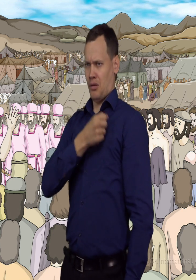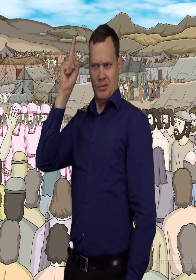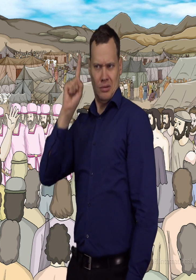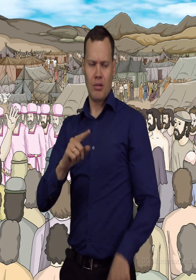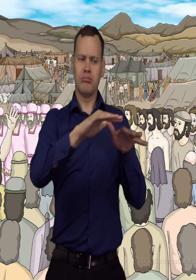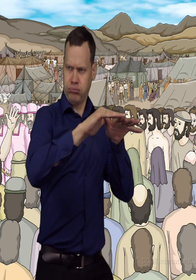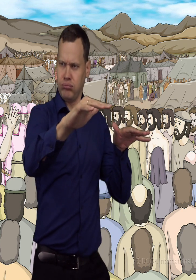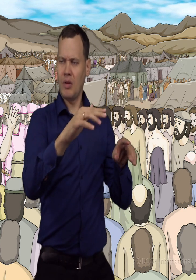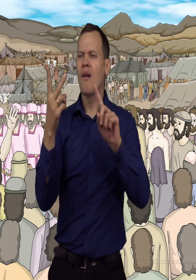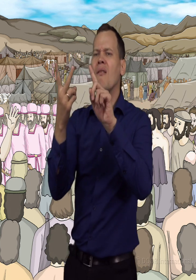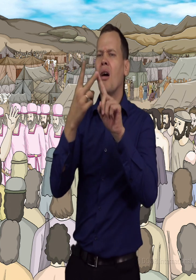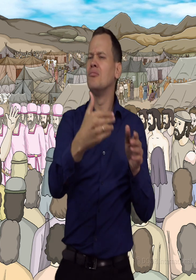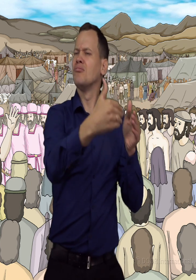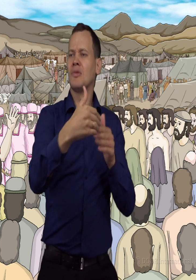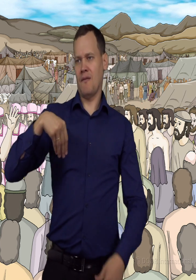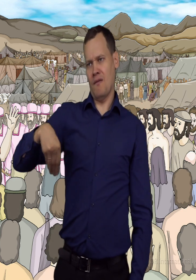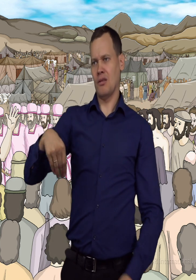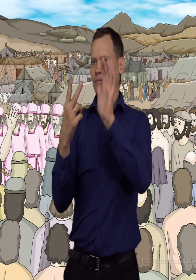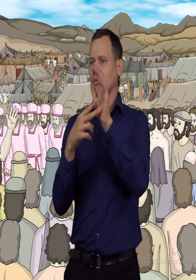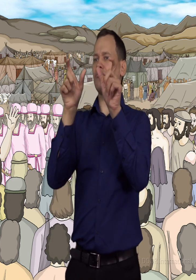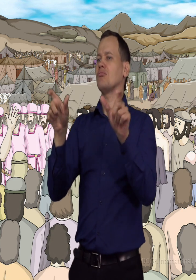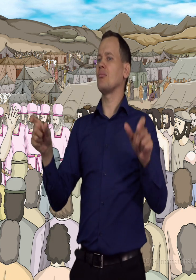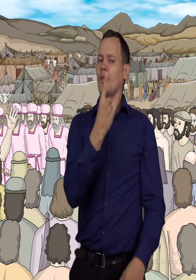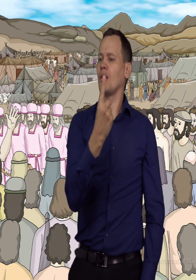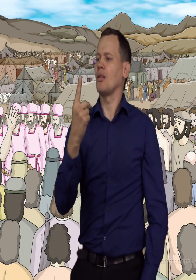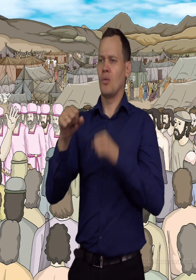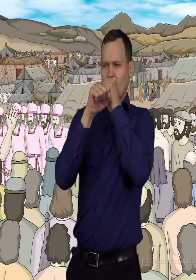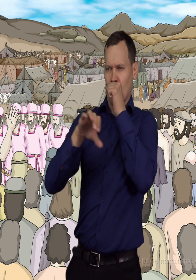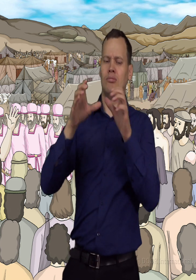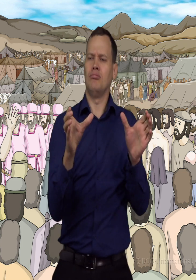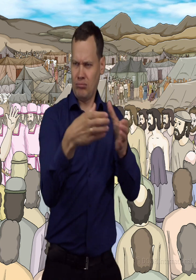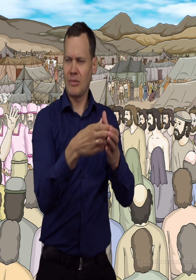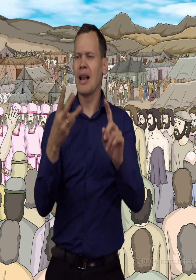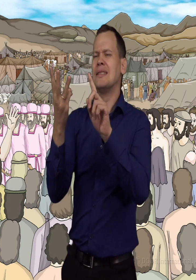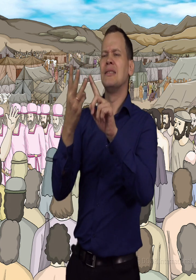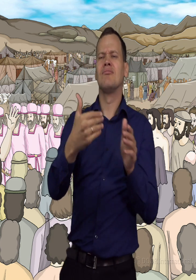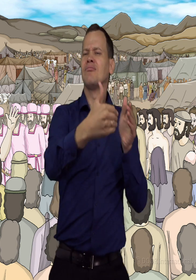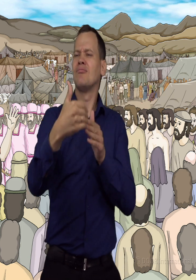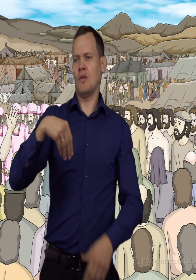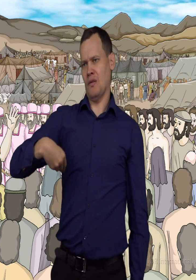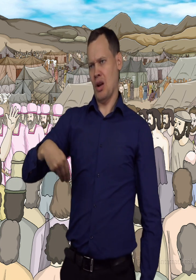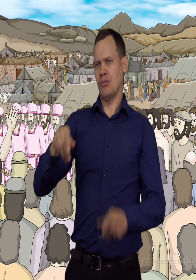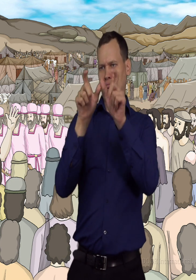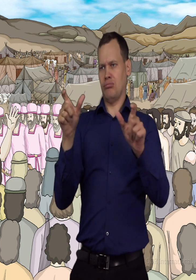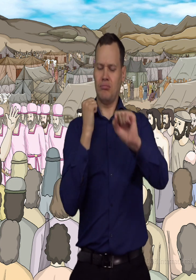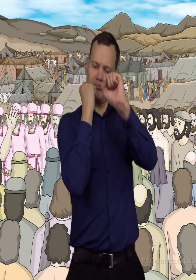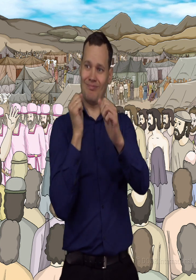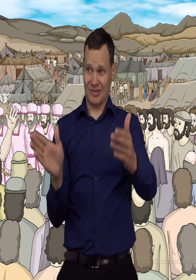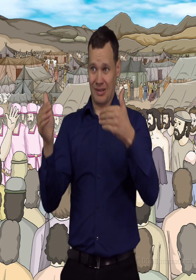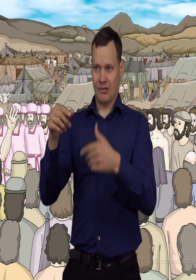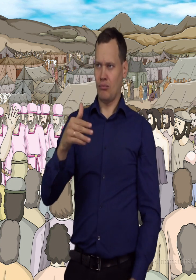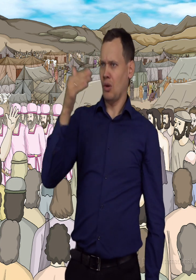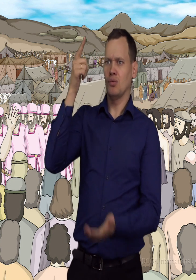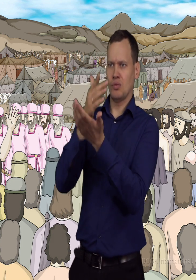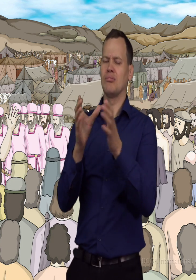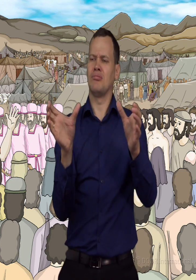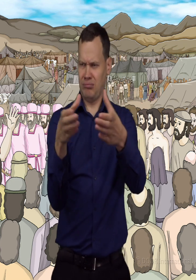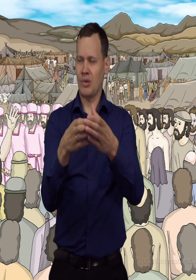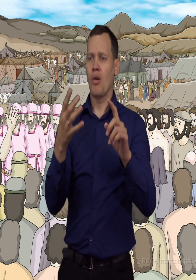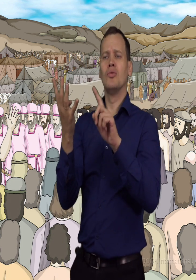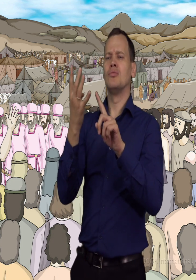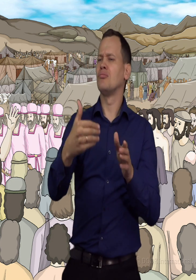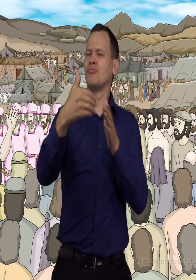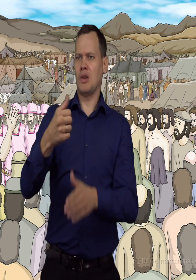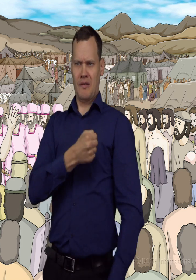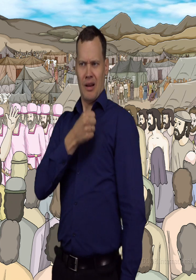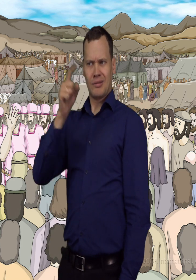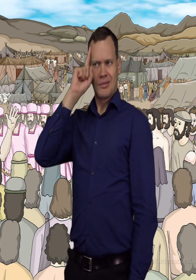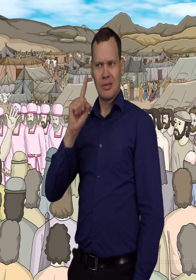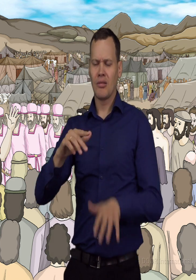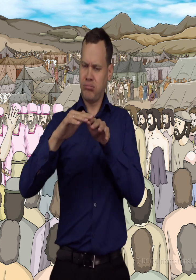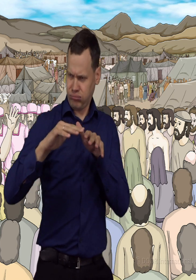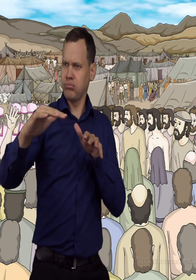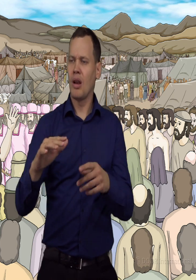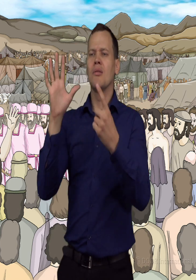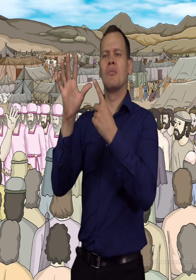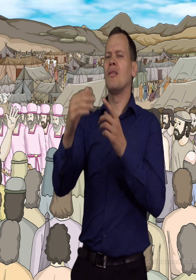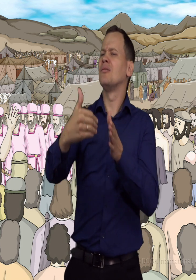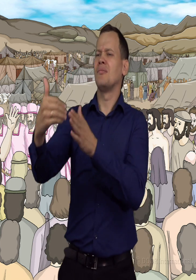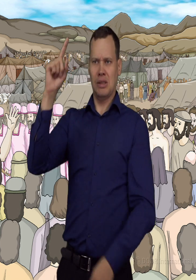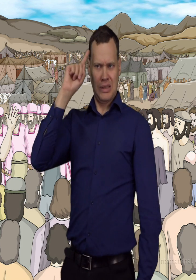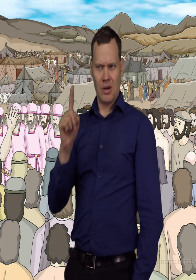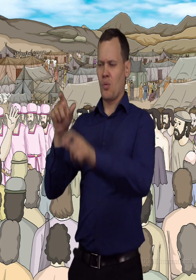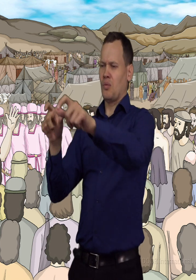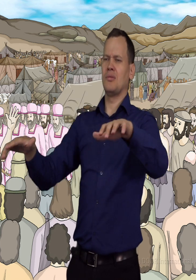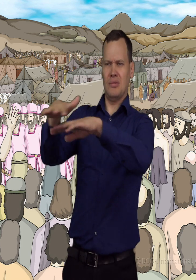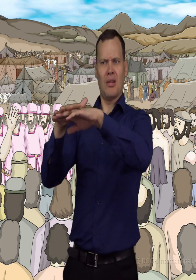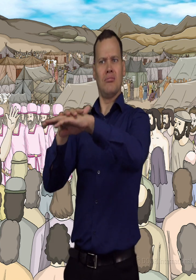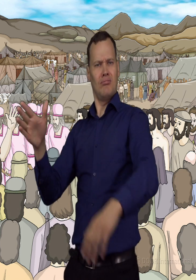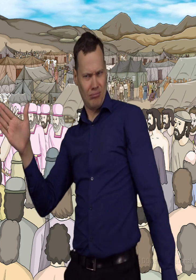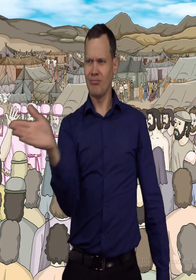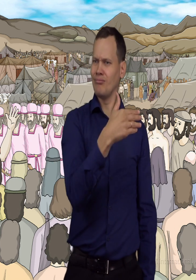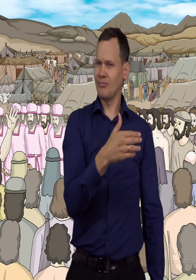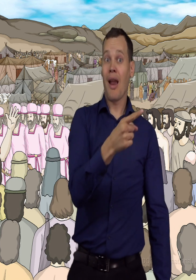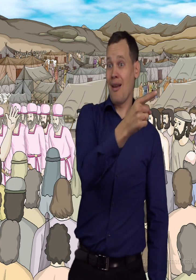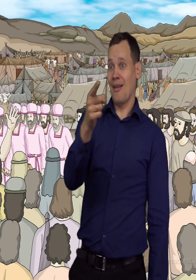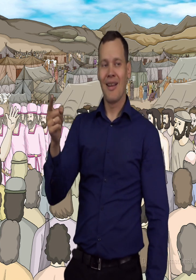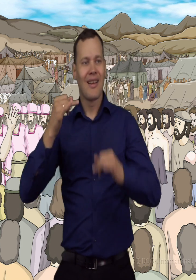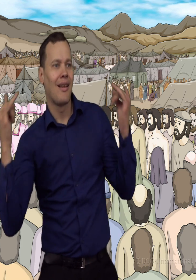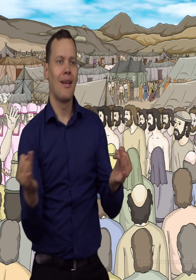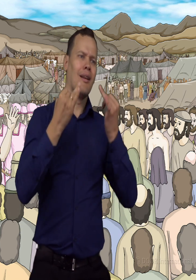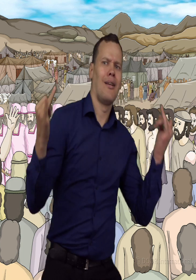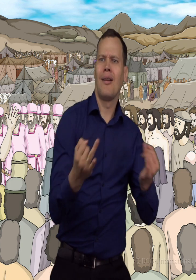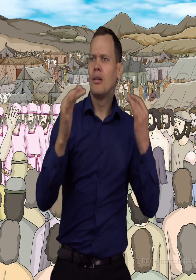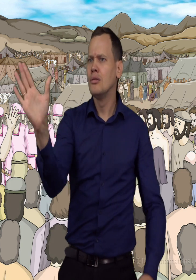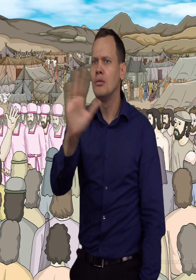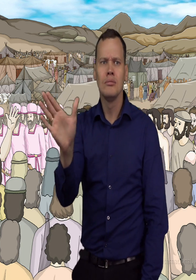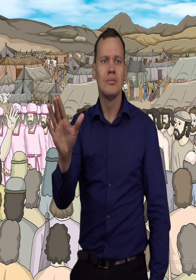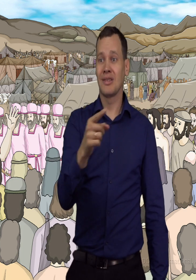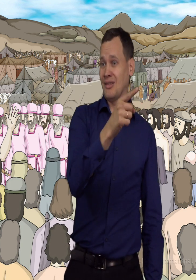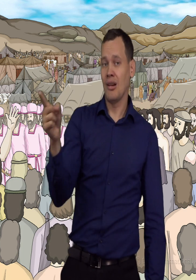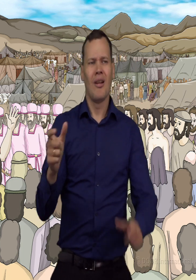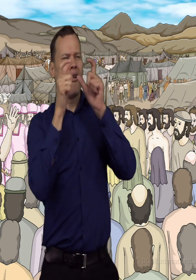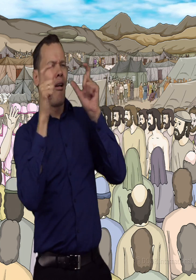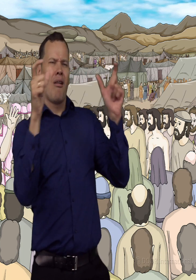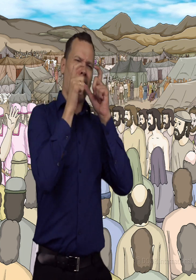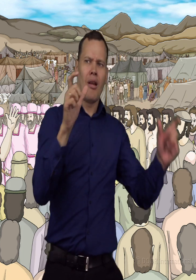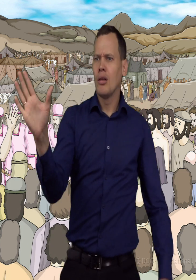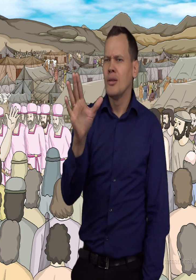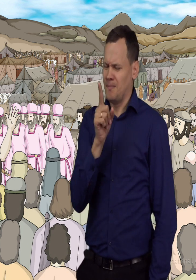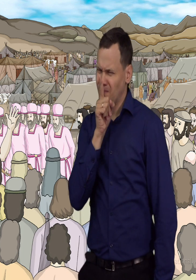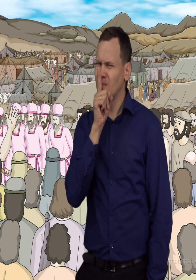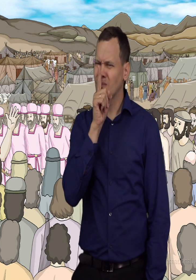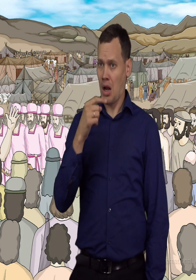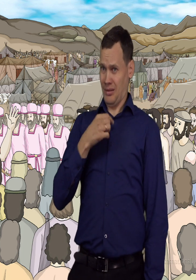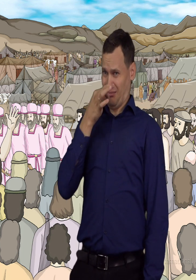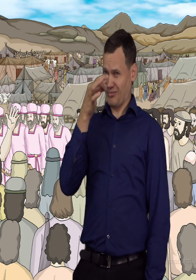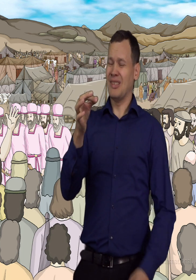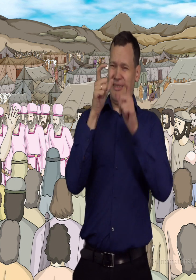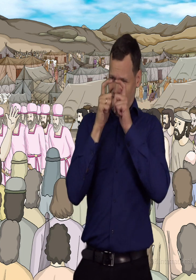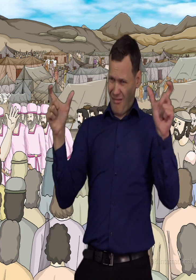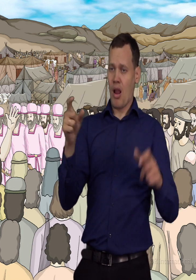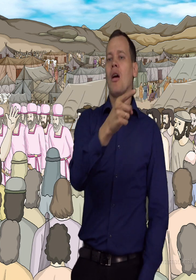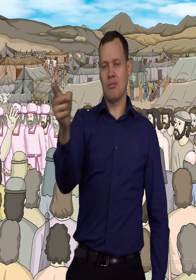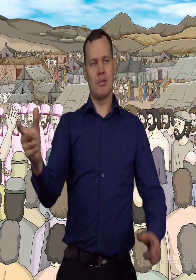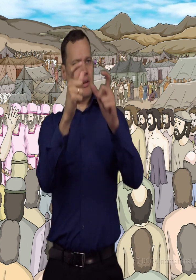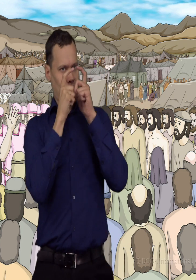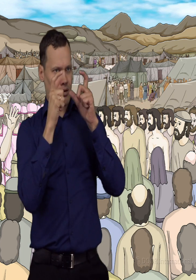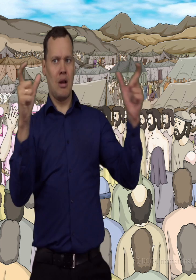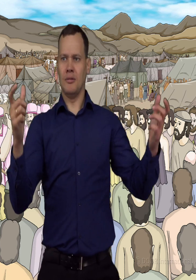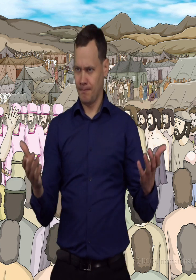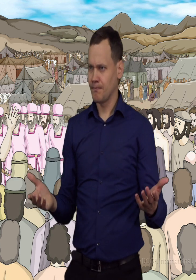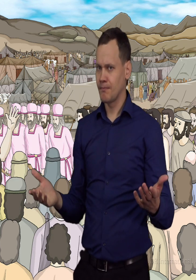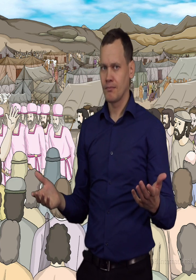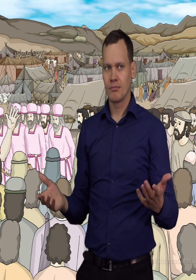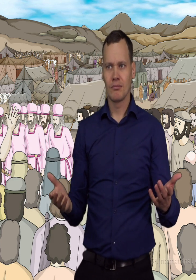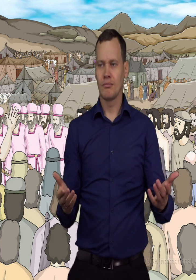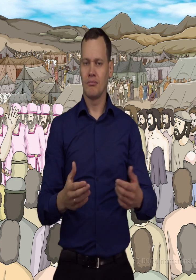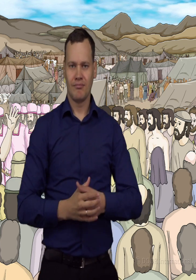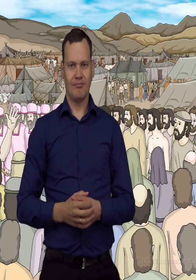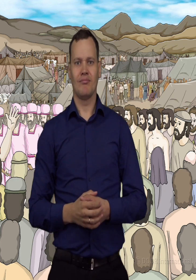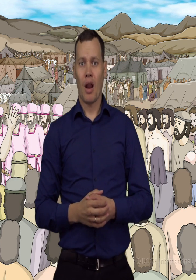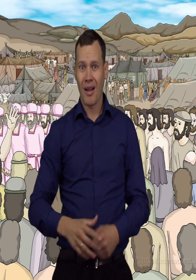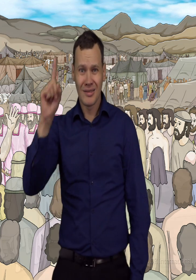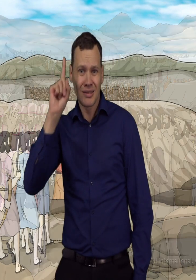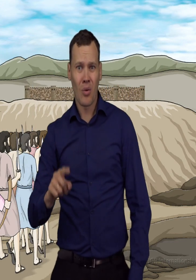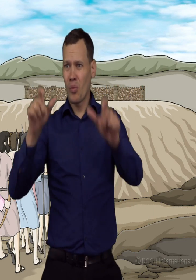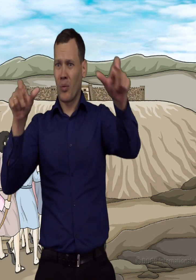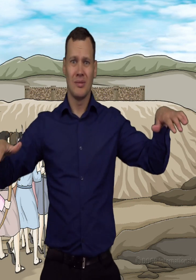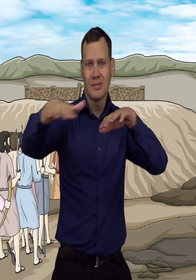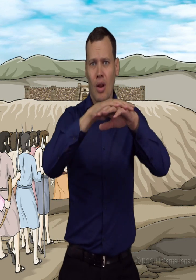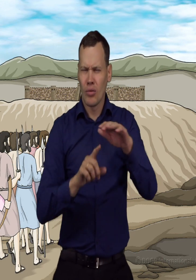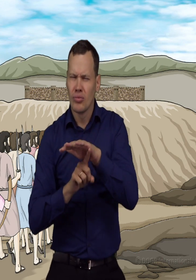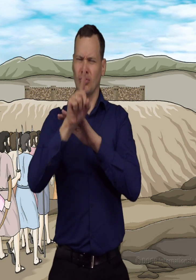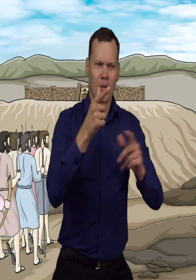And he told the people, “Advance and march around the city, with the armed troops going ahead of the ark of the LORD.”